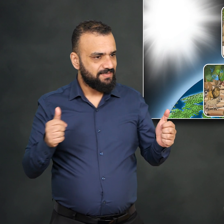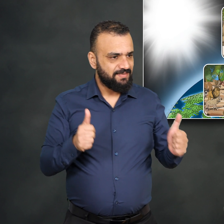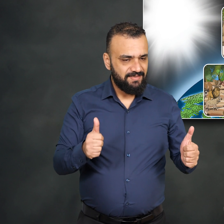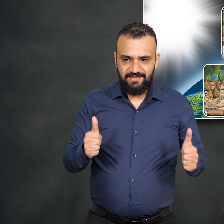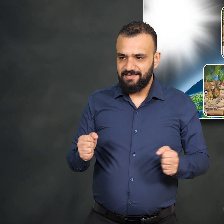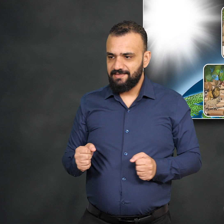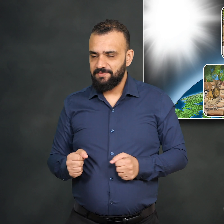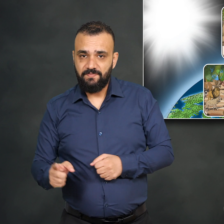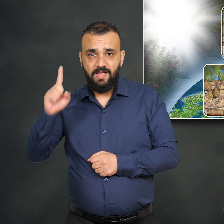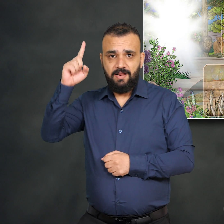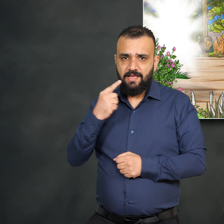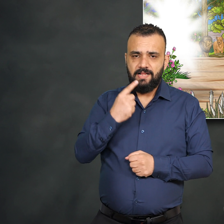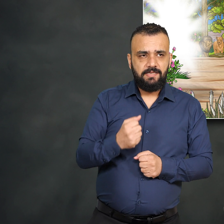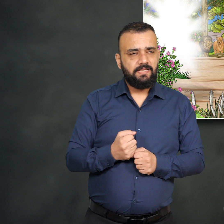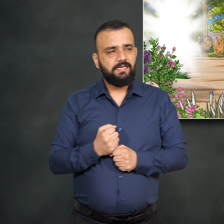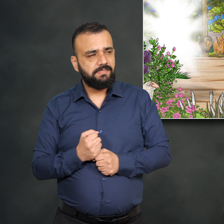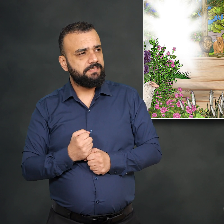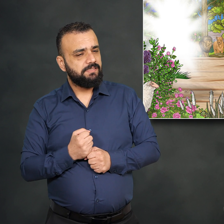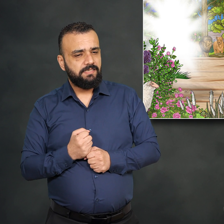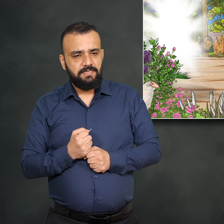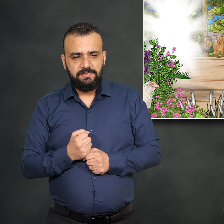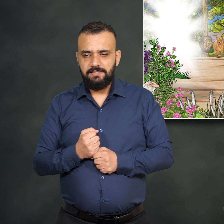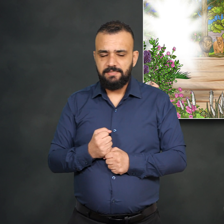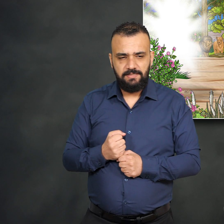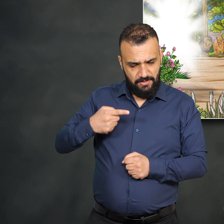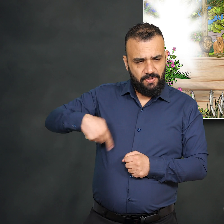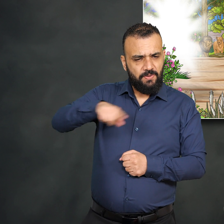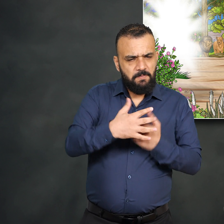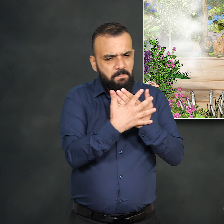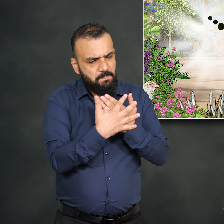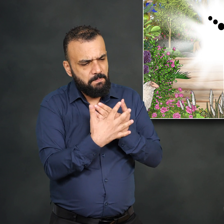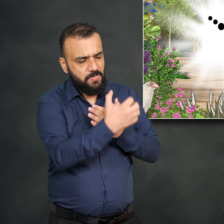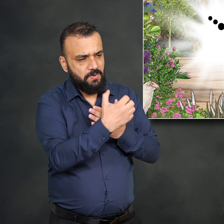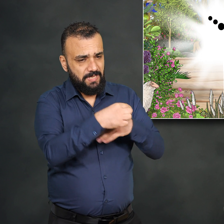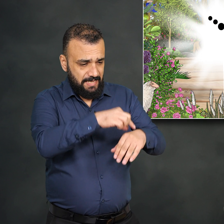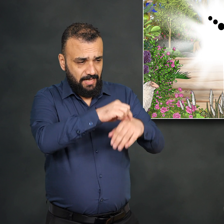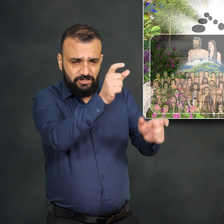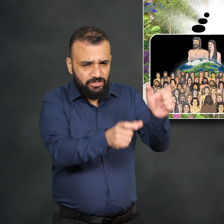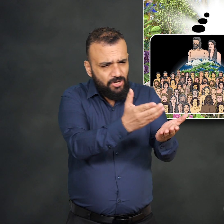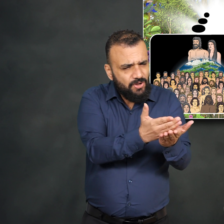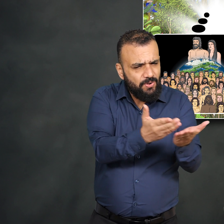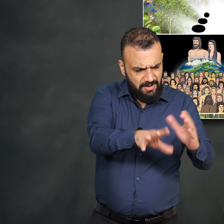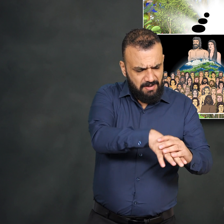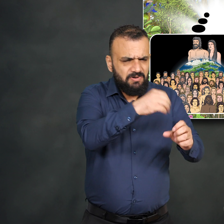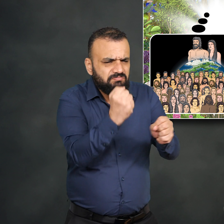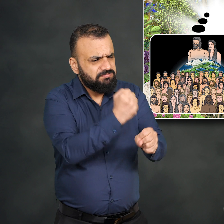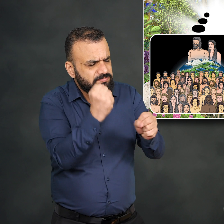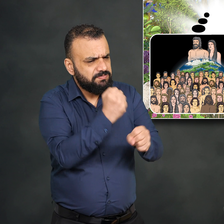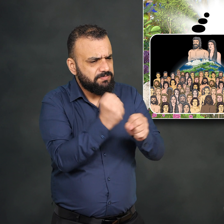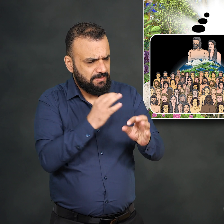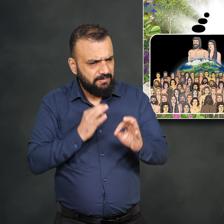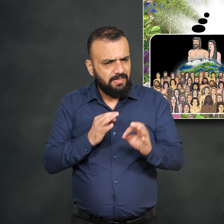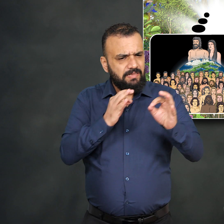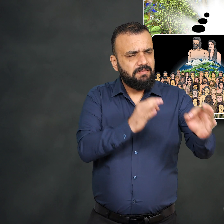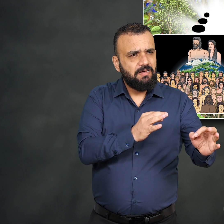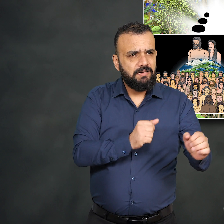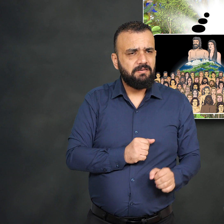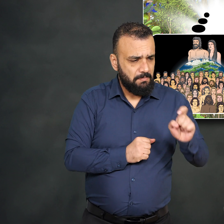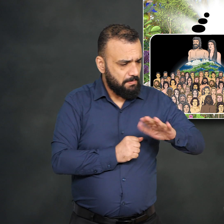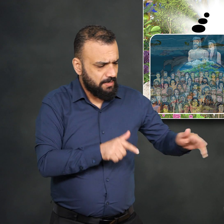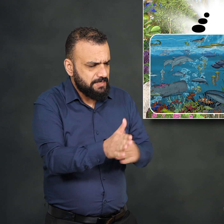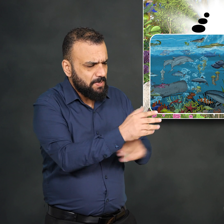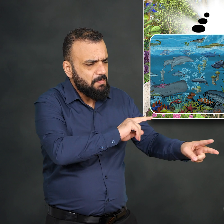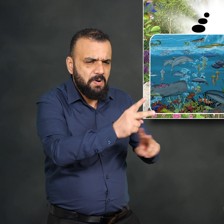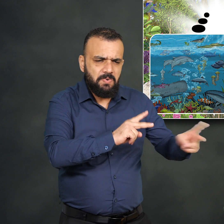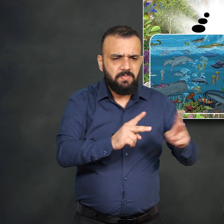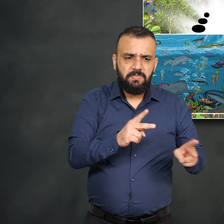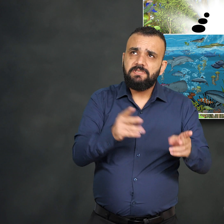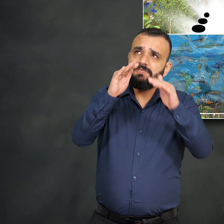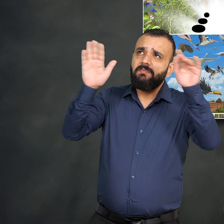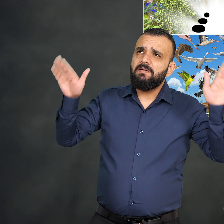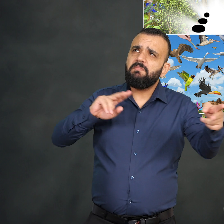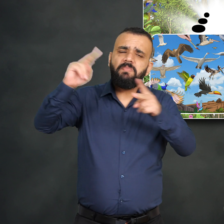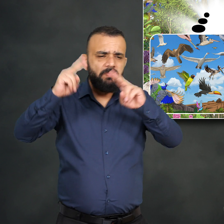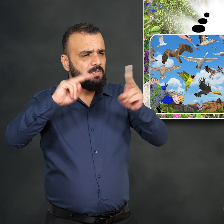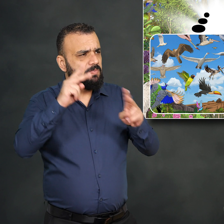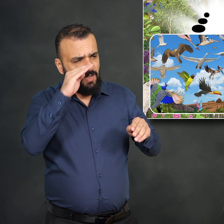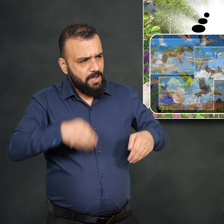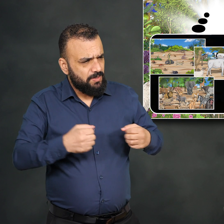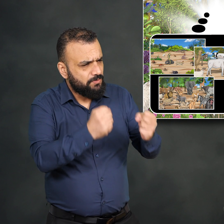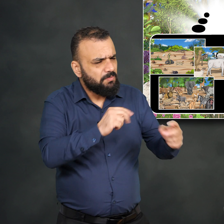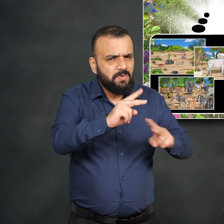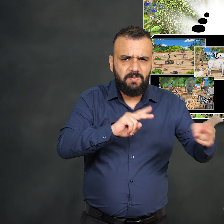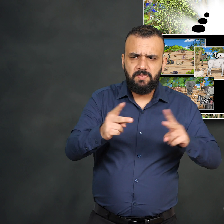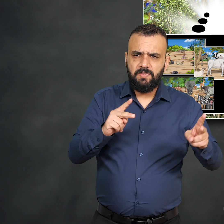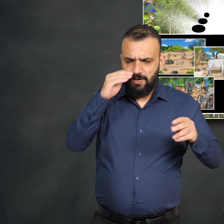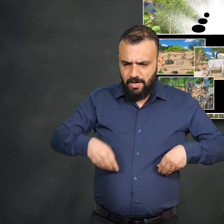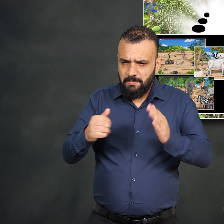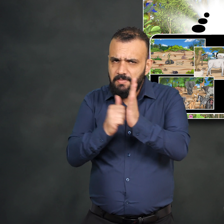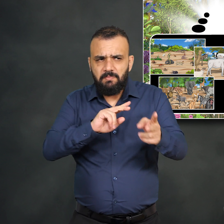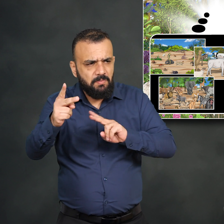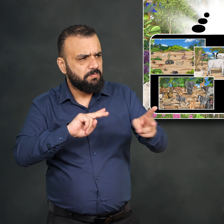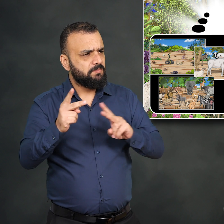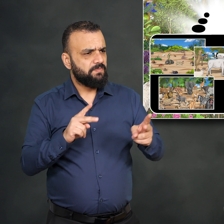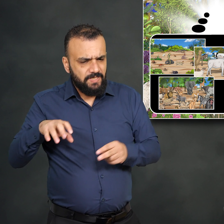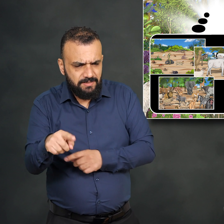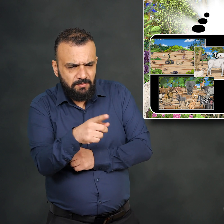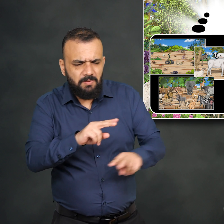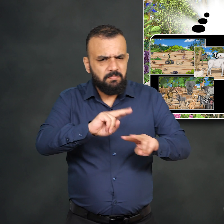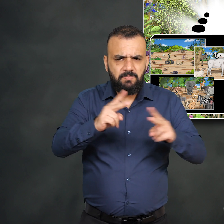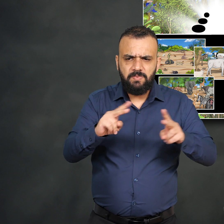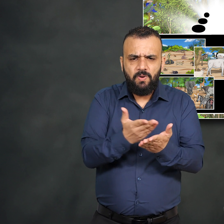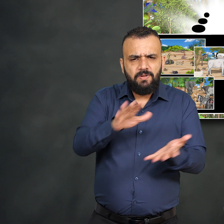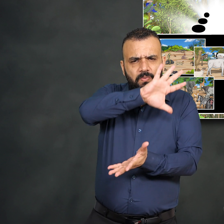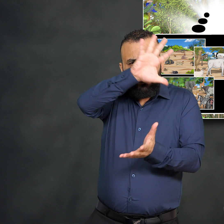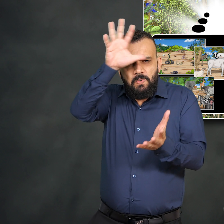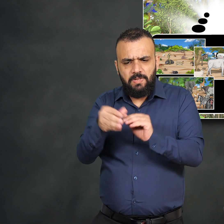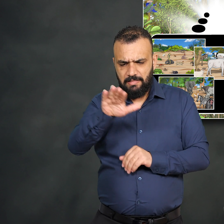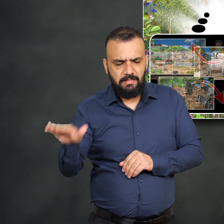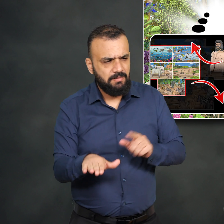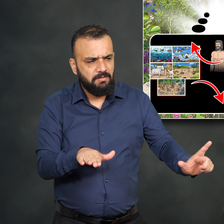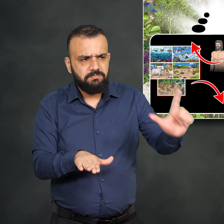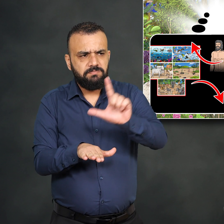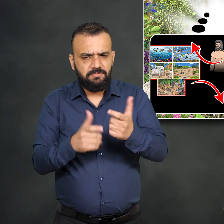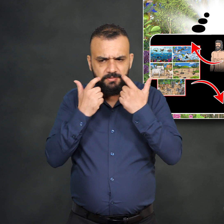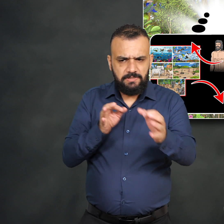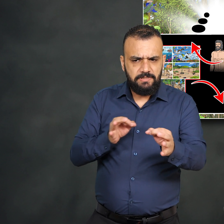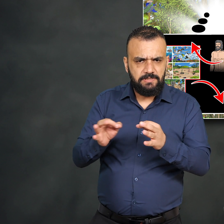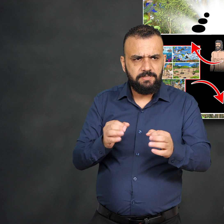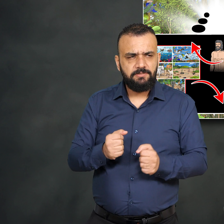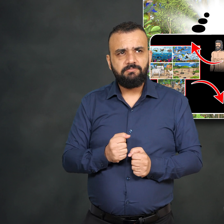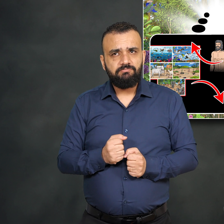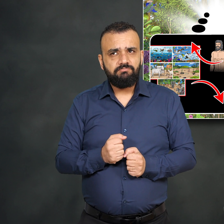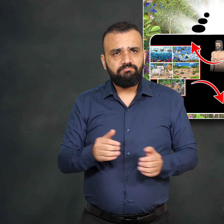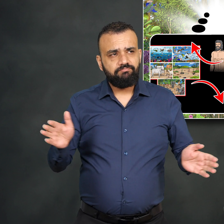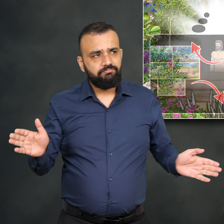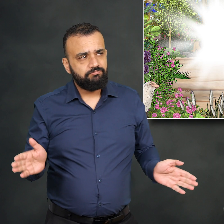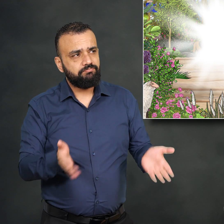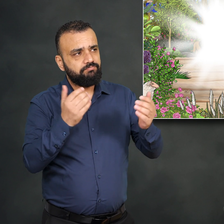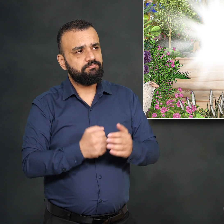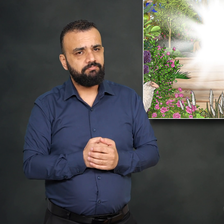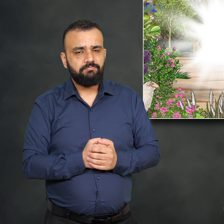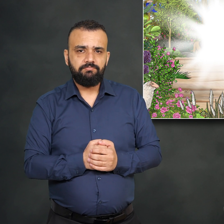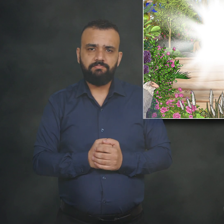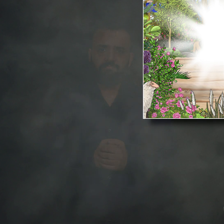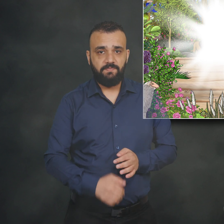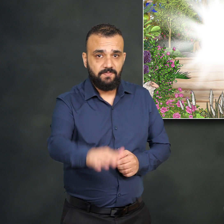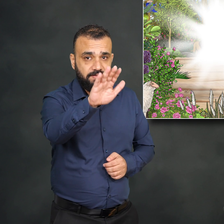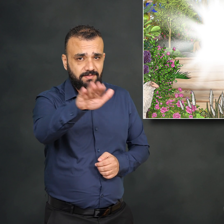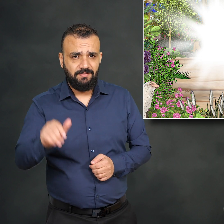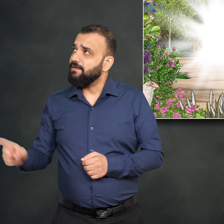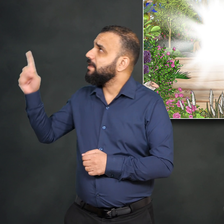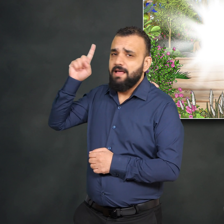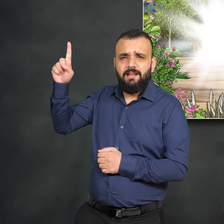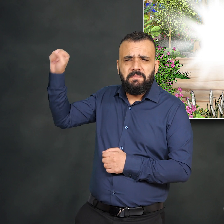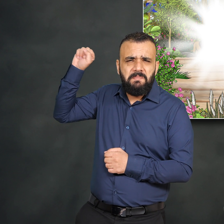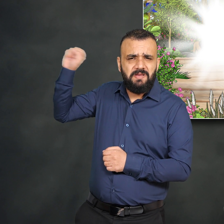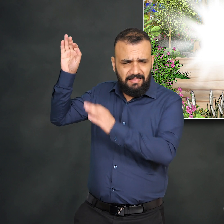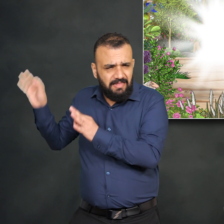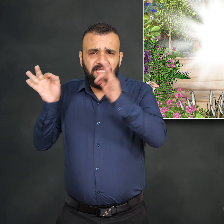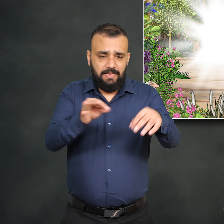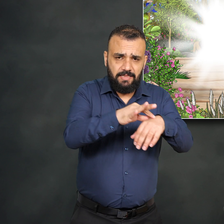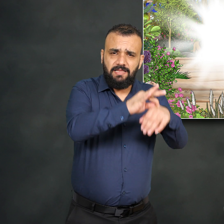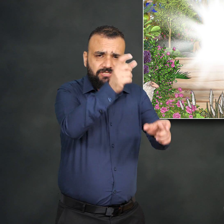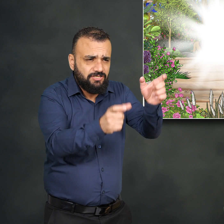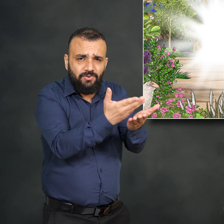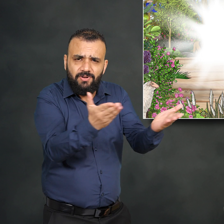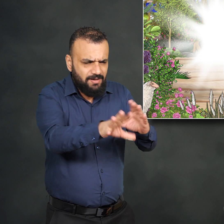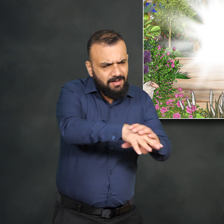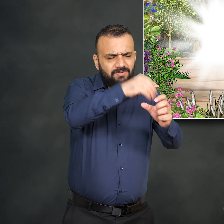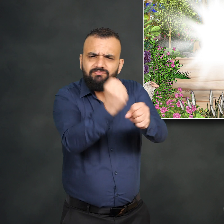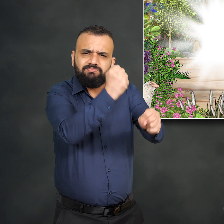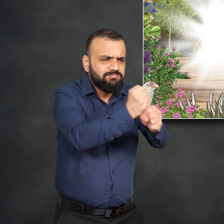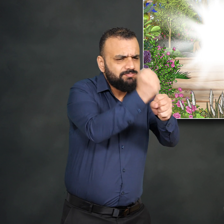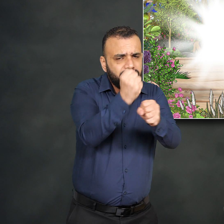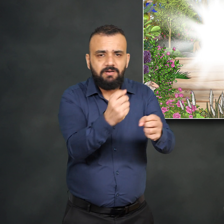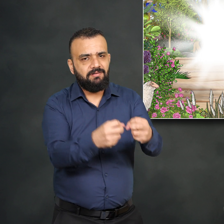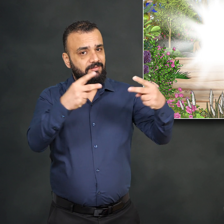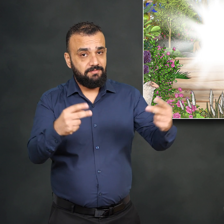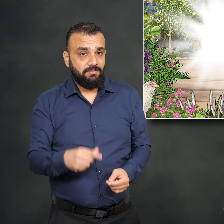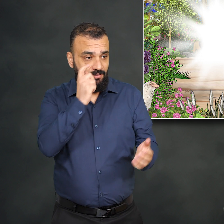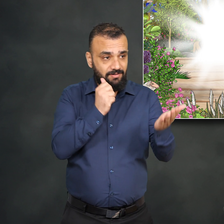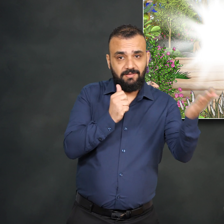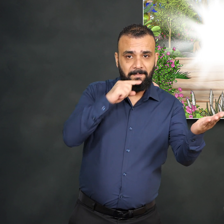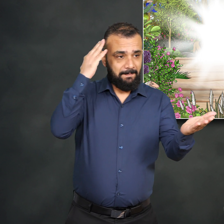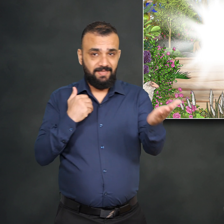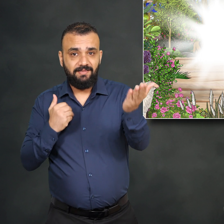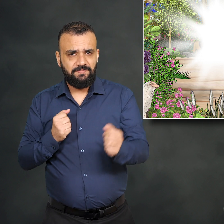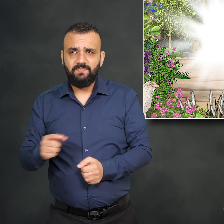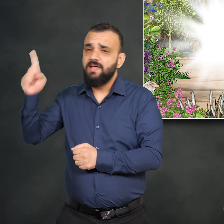Then God said, “Let Us make man in Our image, after Our likeness, to rule over the fish of the sea and the birds of the air, over the livestock, and over all the earth itself and every creature that crawls upon it.”